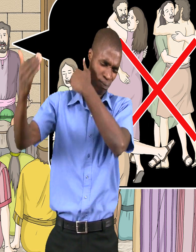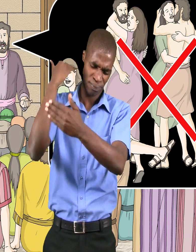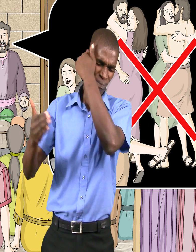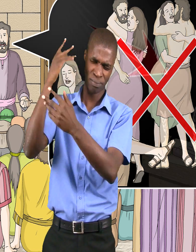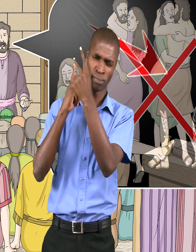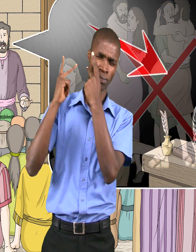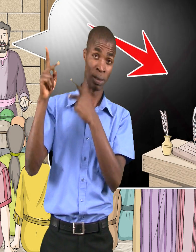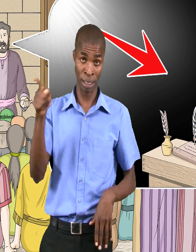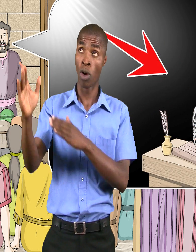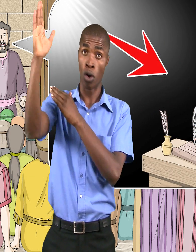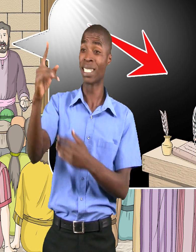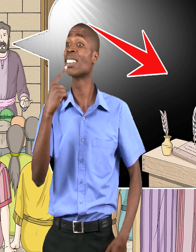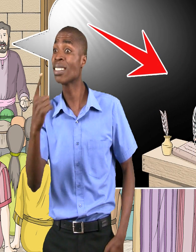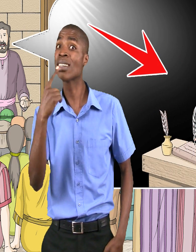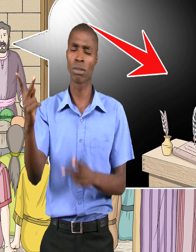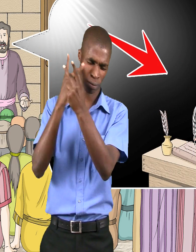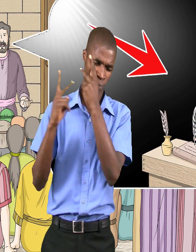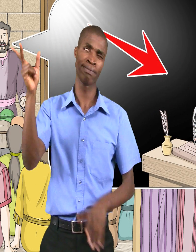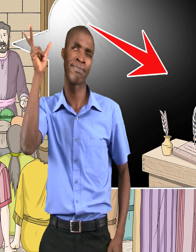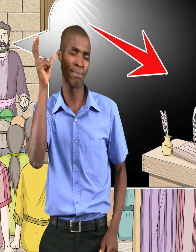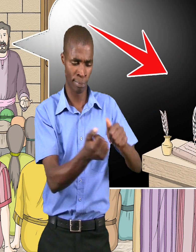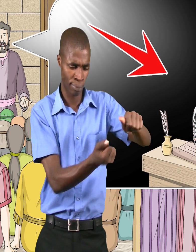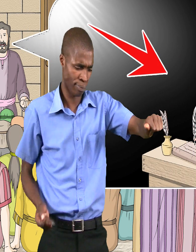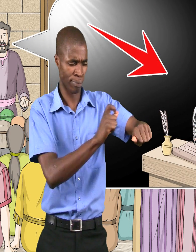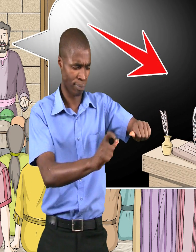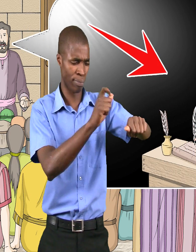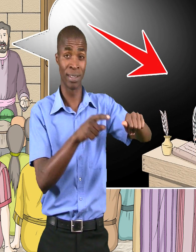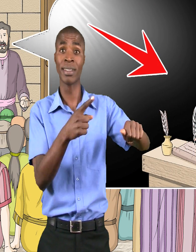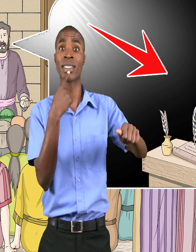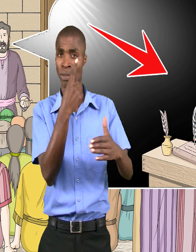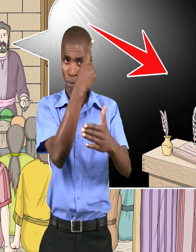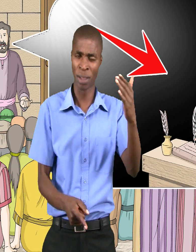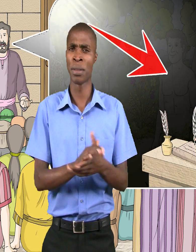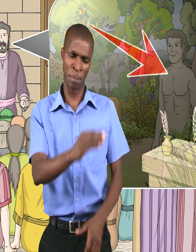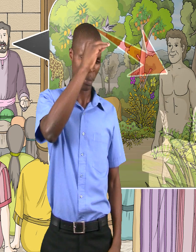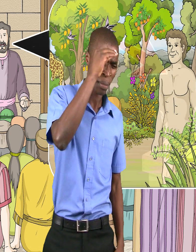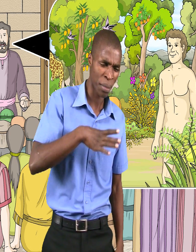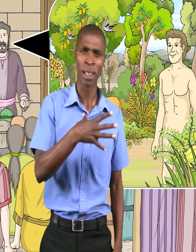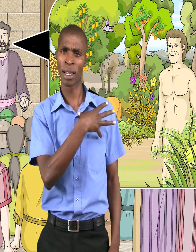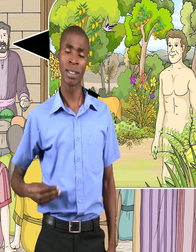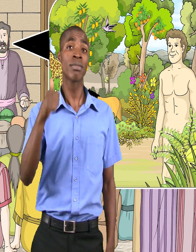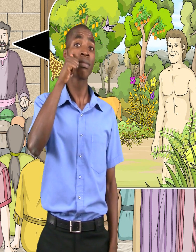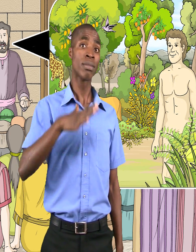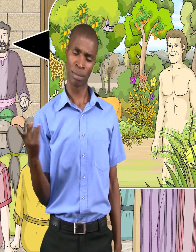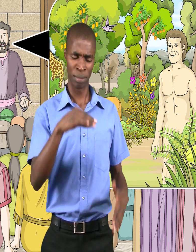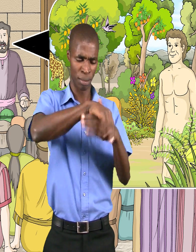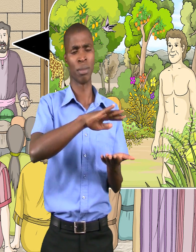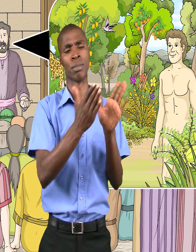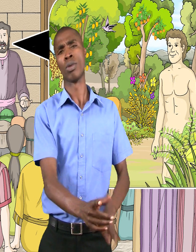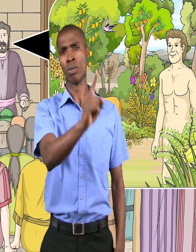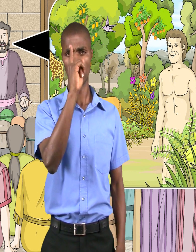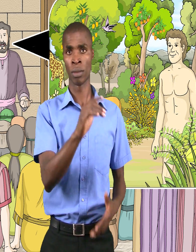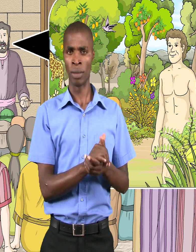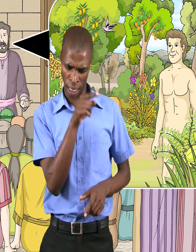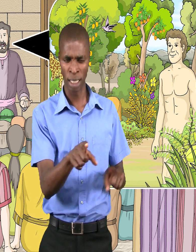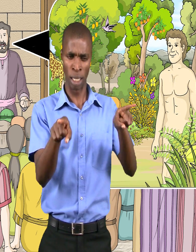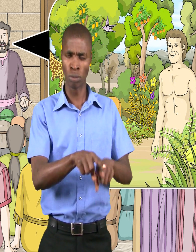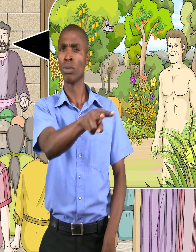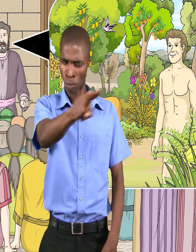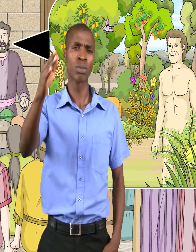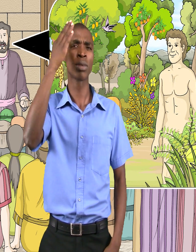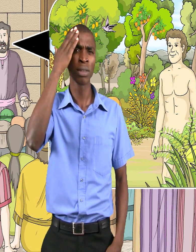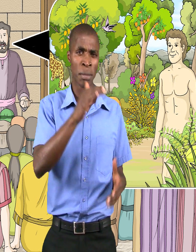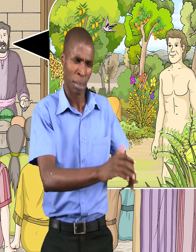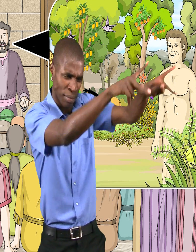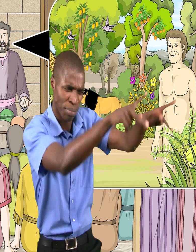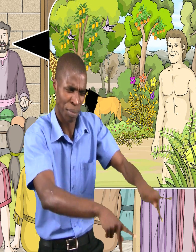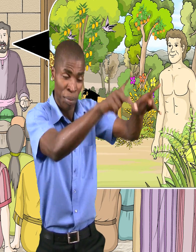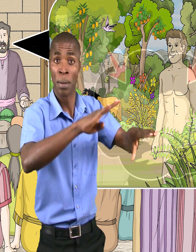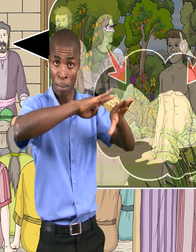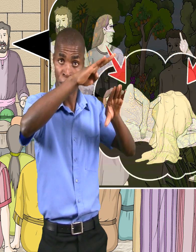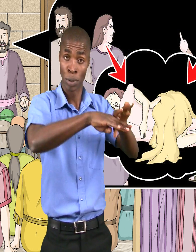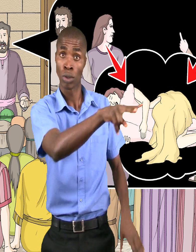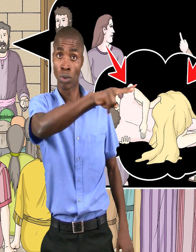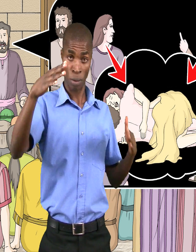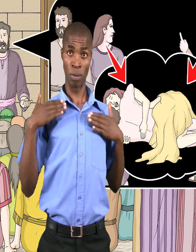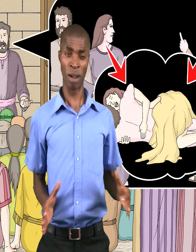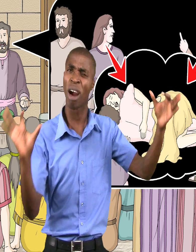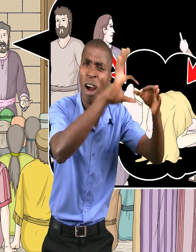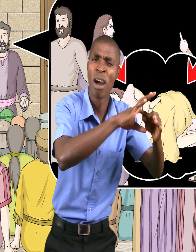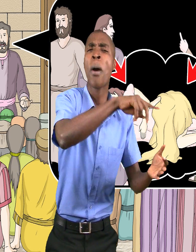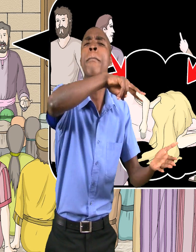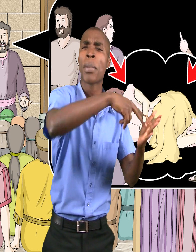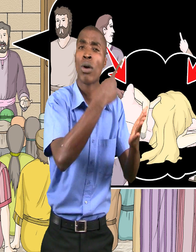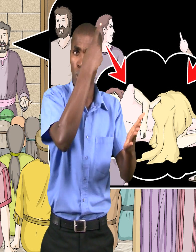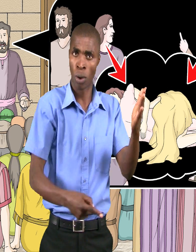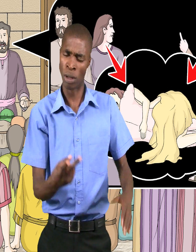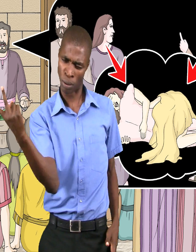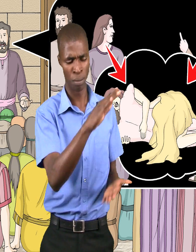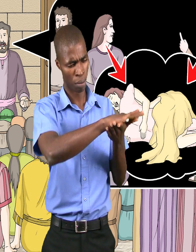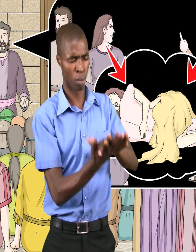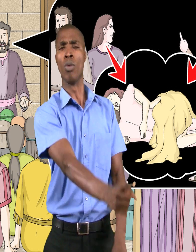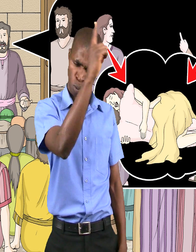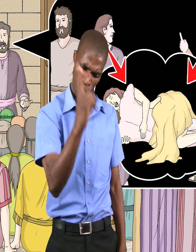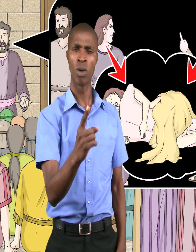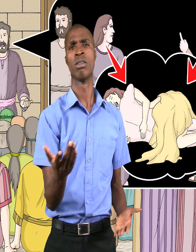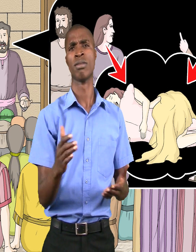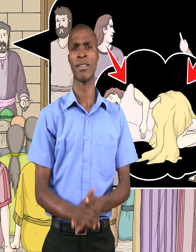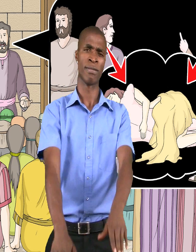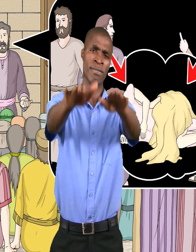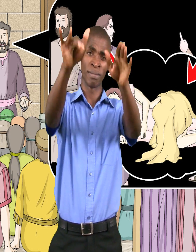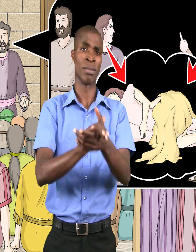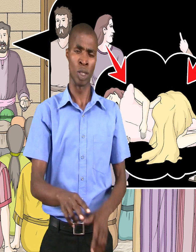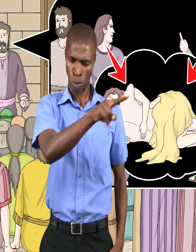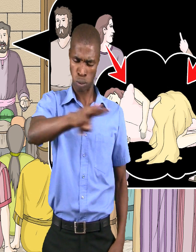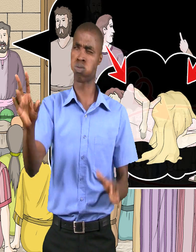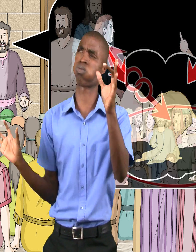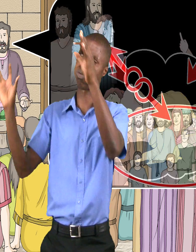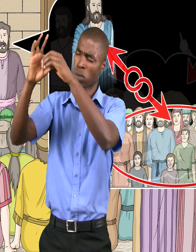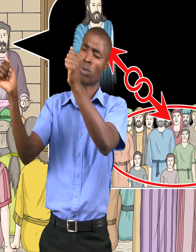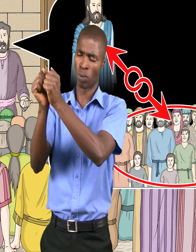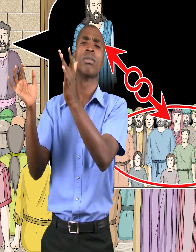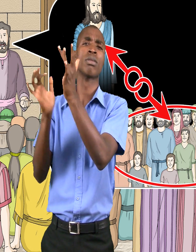For it is said, “The two will become one flesh.”